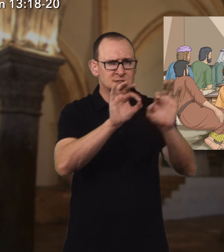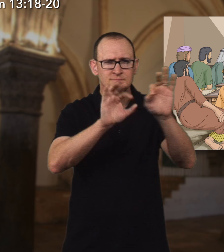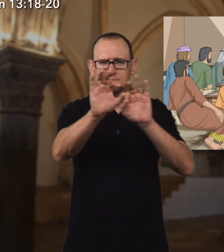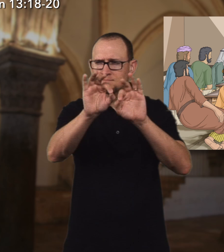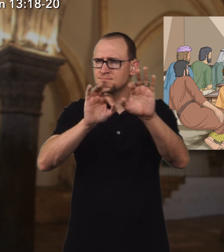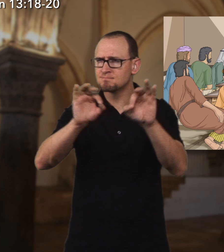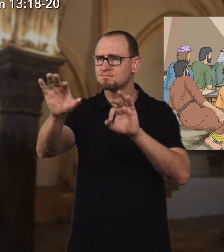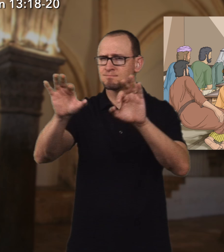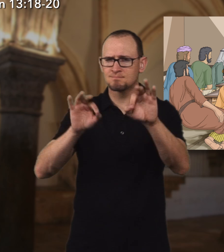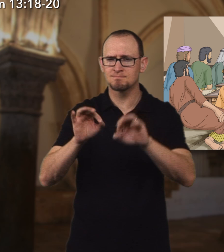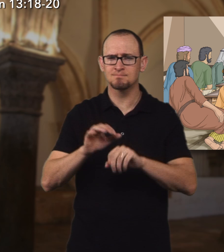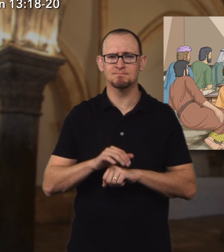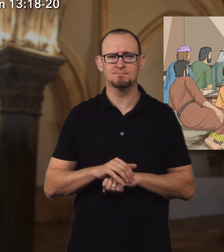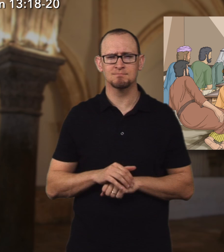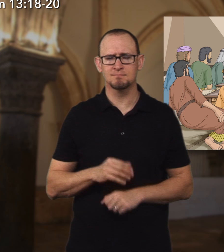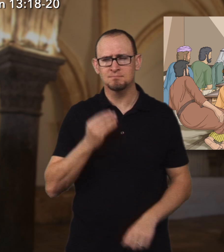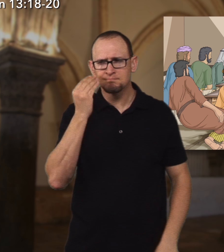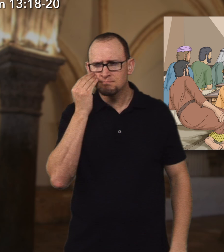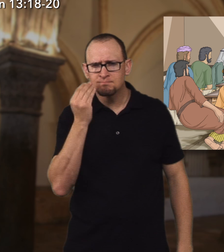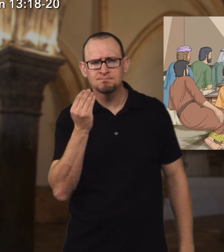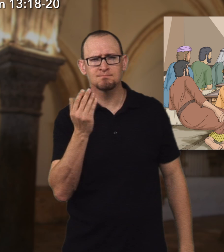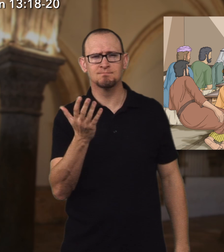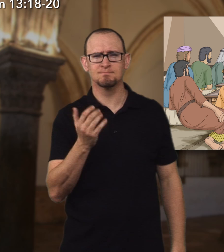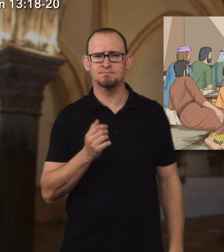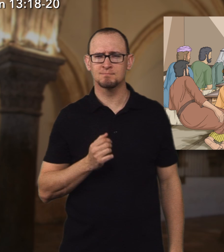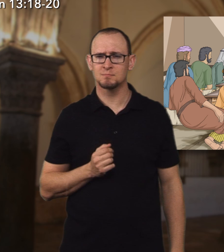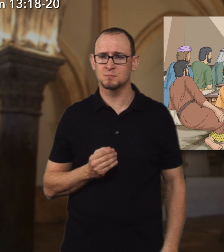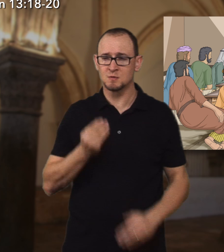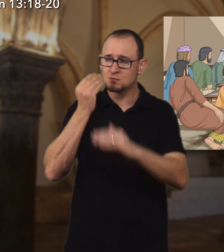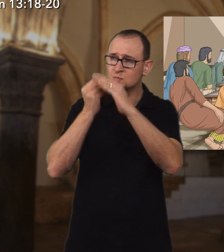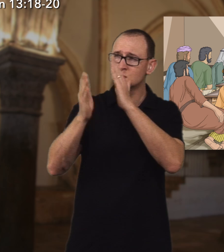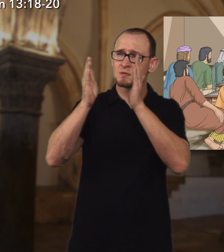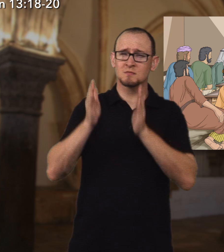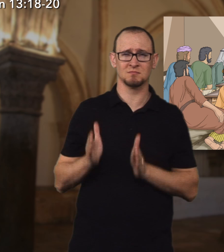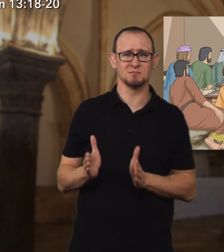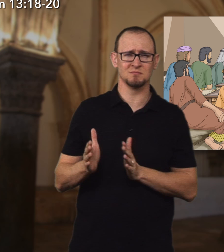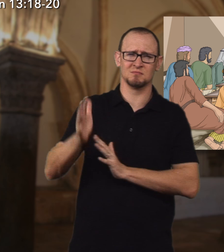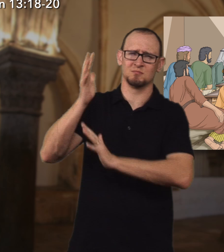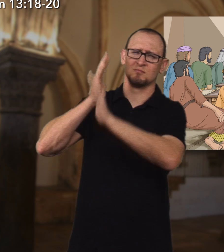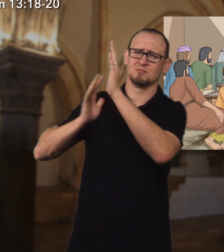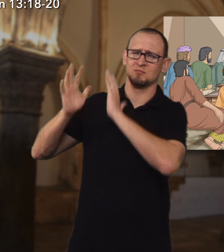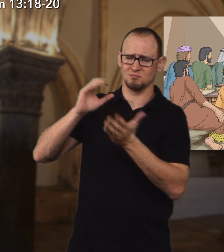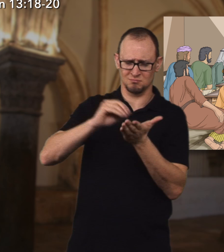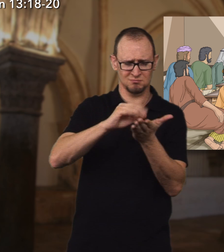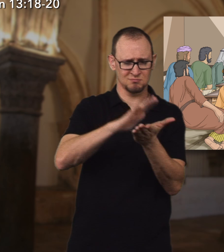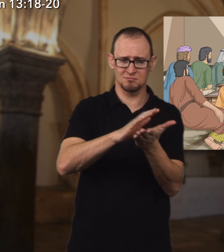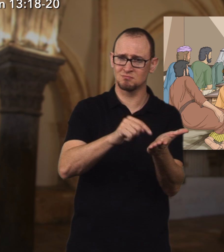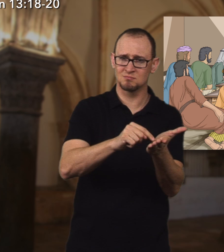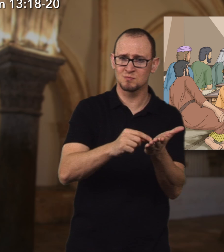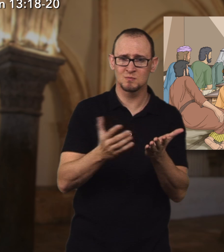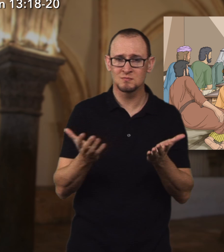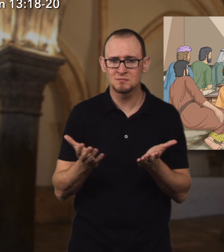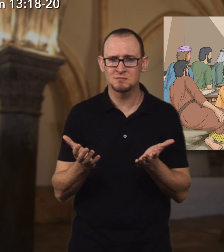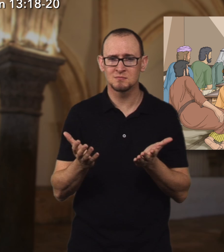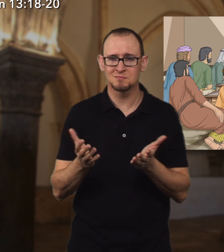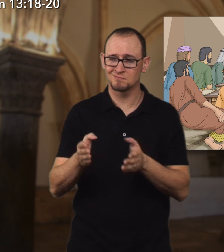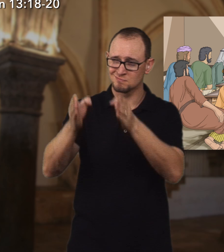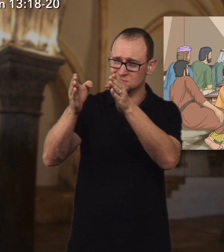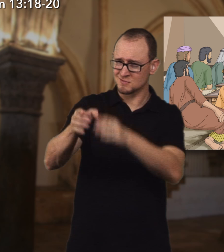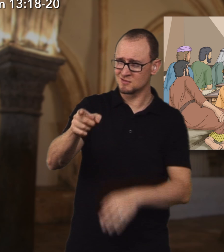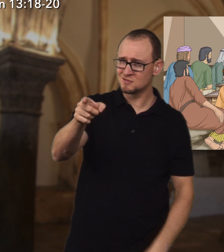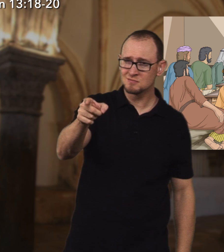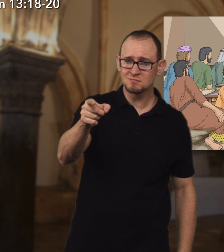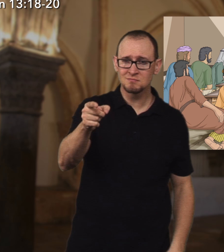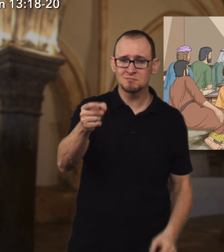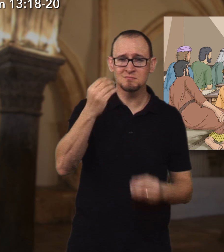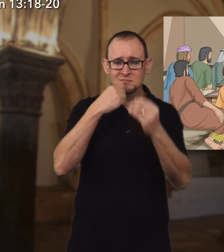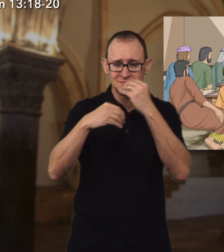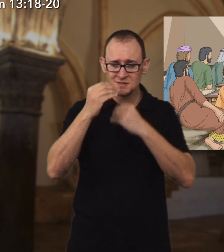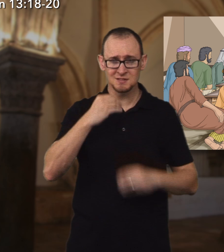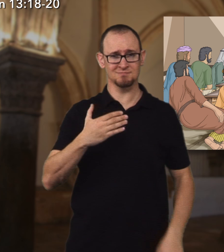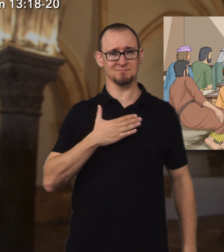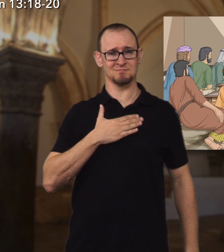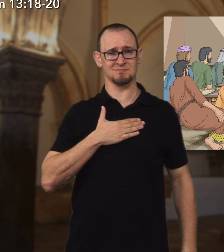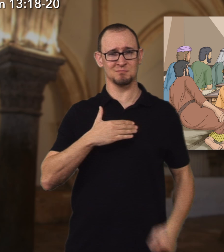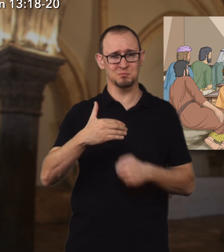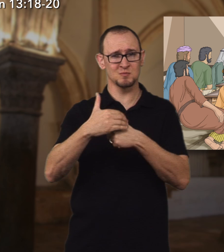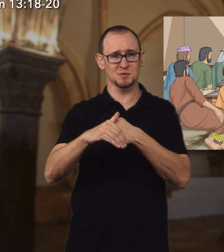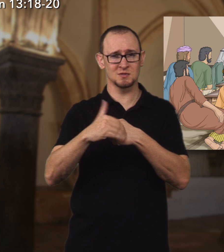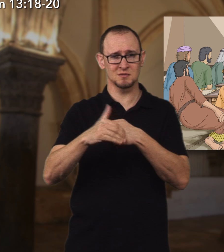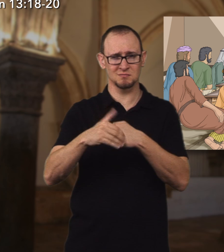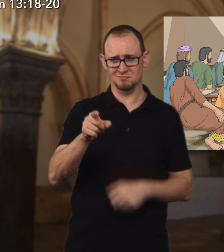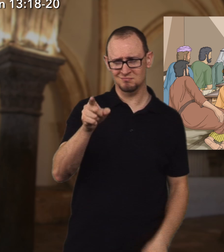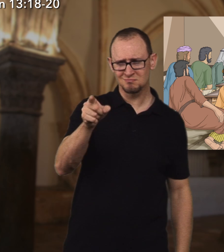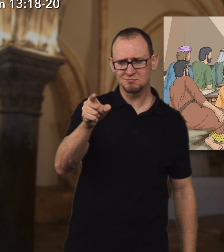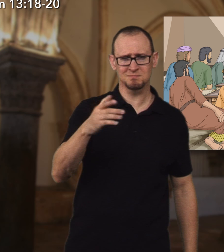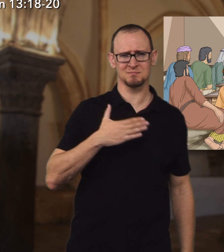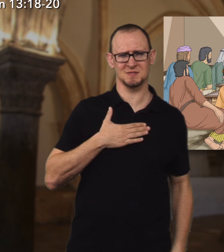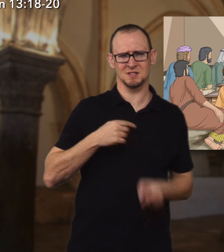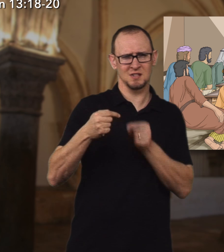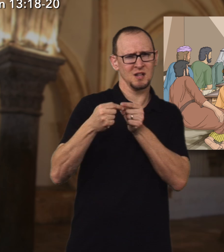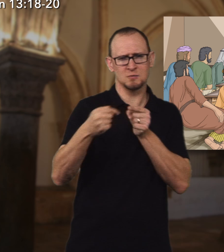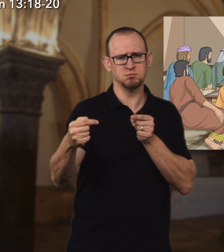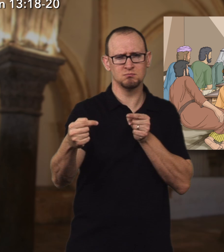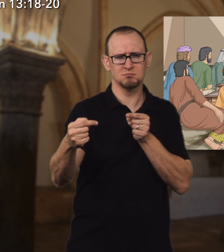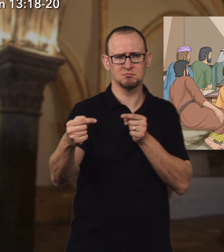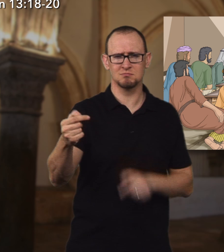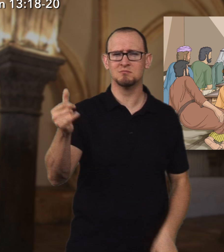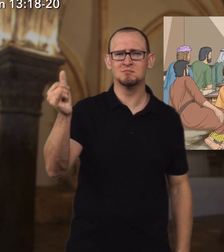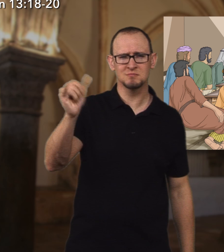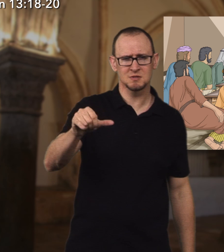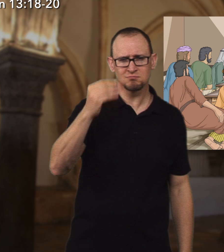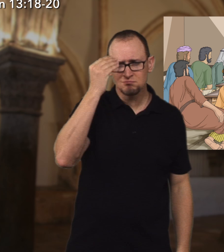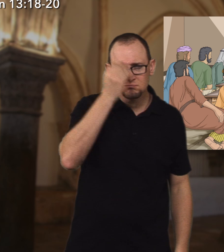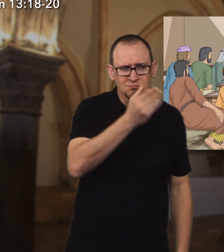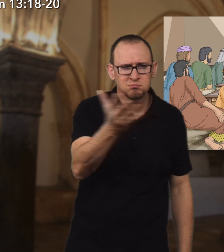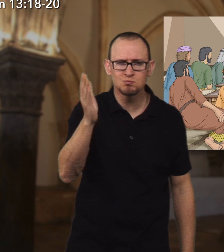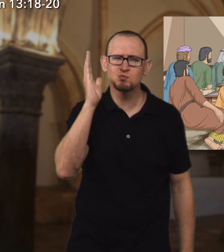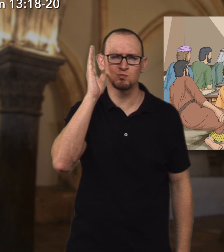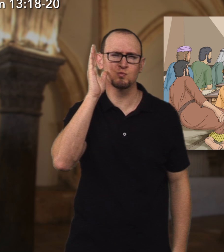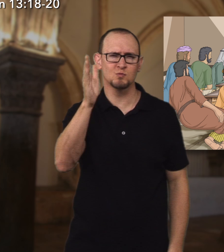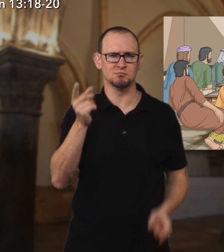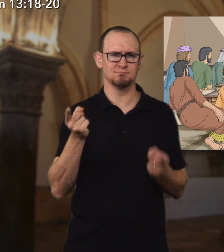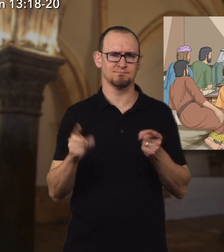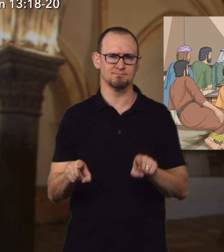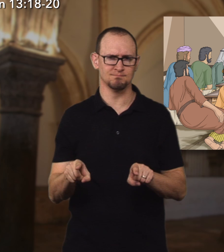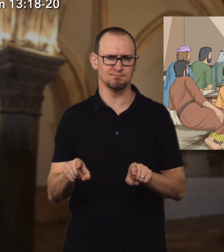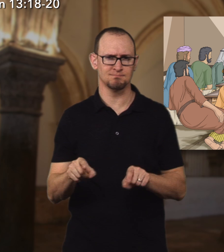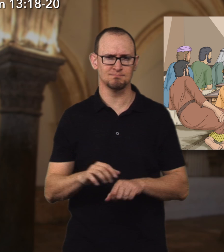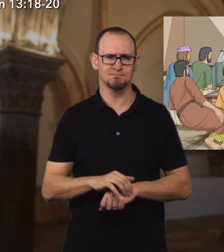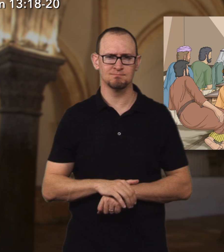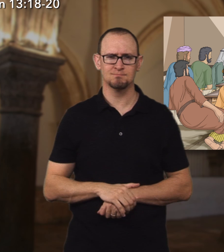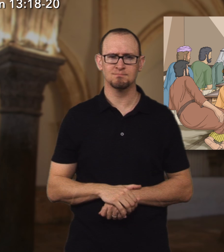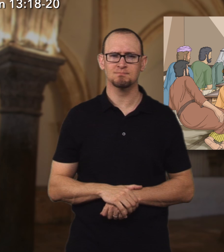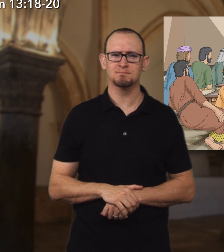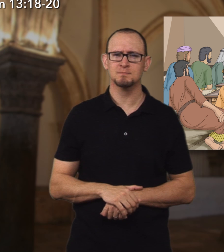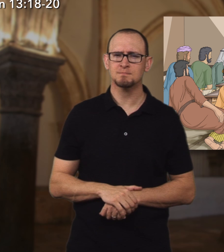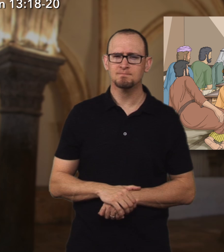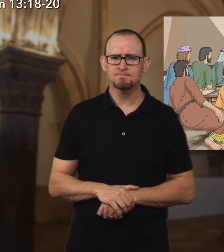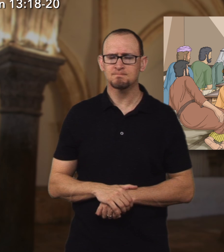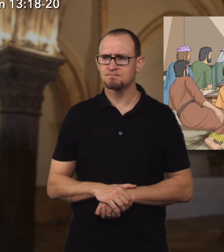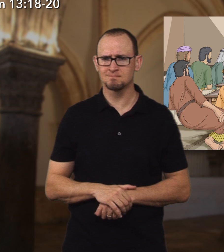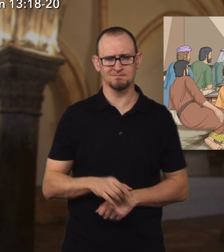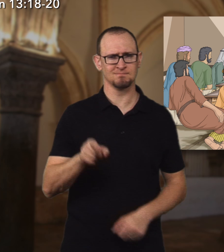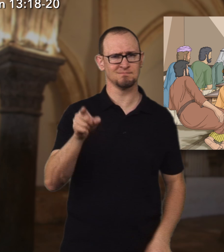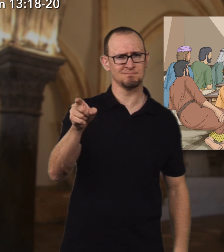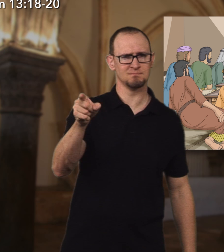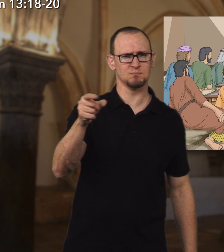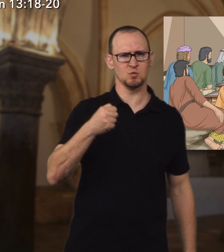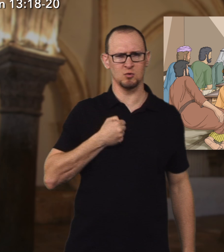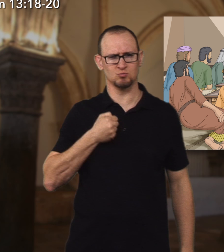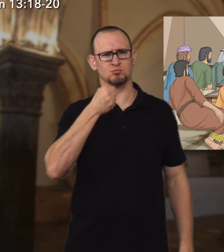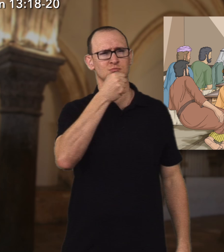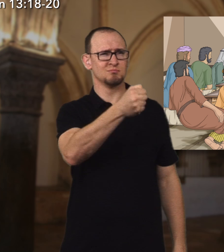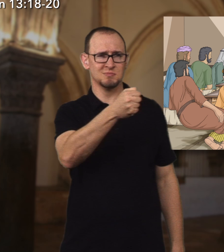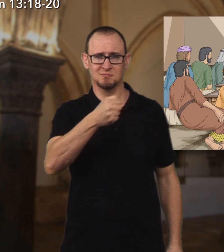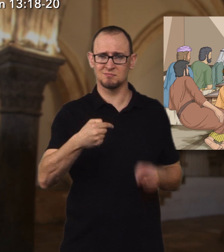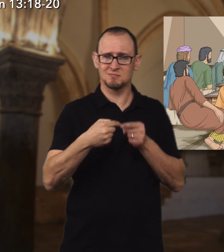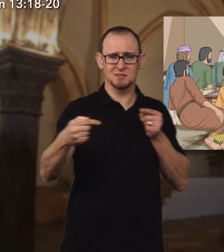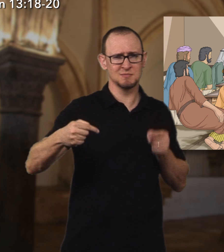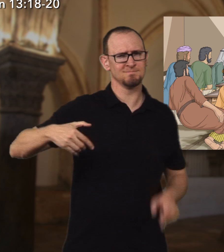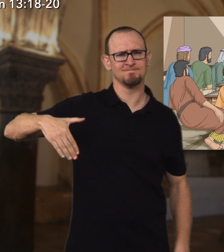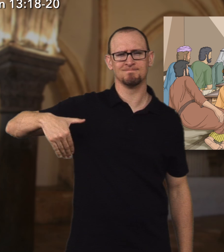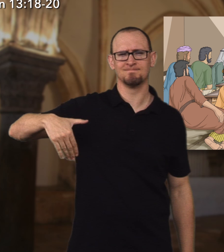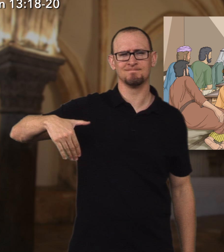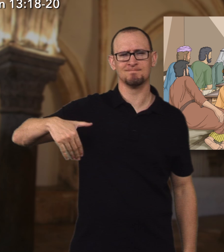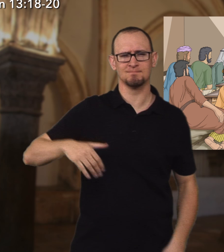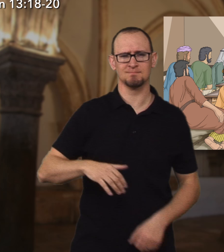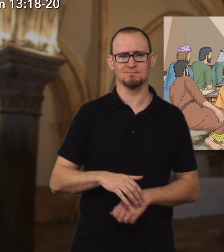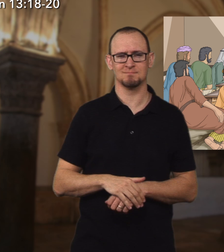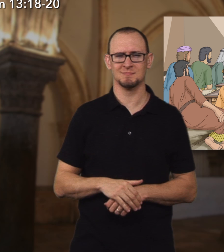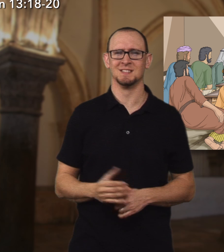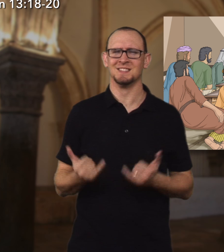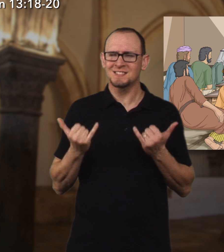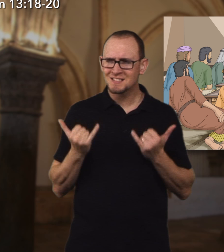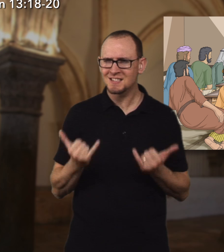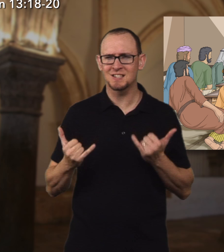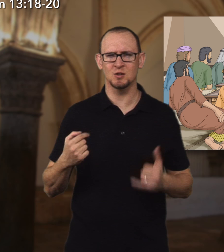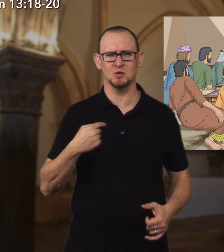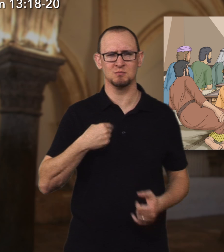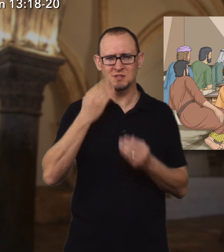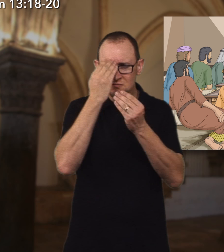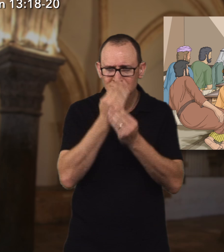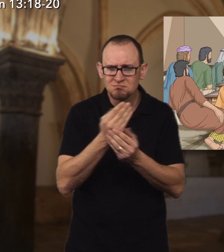But this is to fulfill the Scripture: ‘The one who shares My bread has lifted up his heel against Me.’